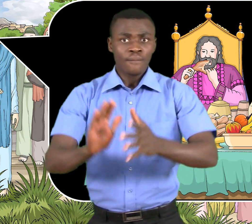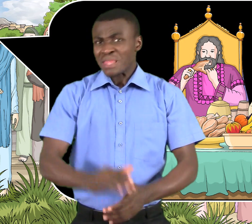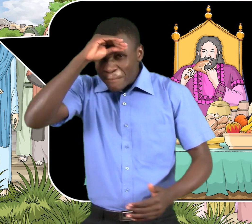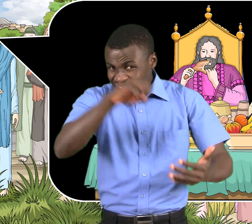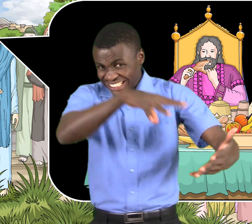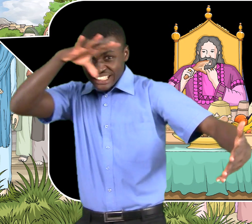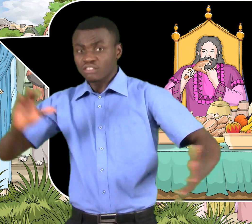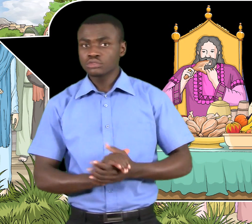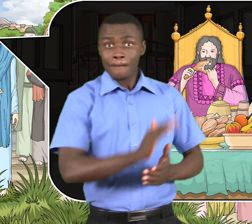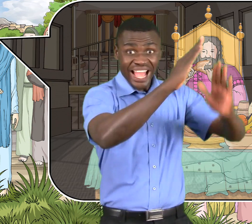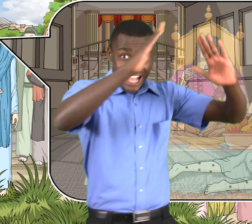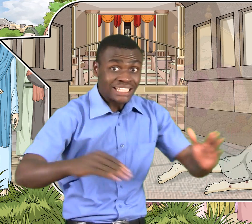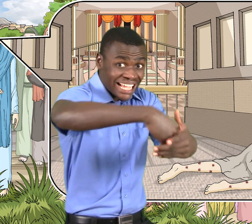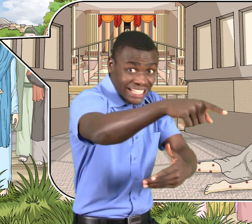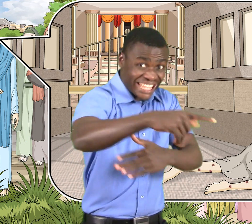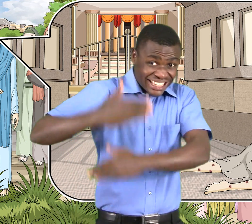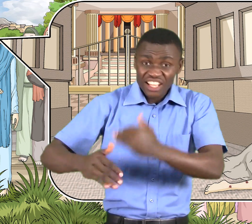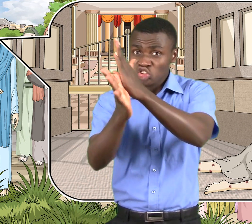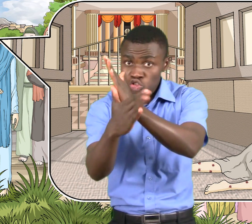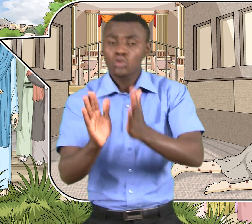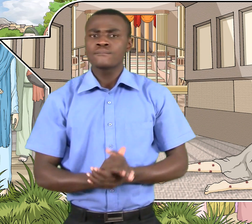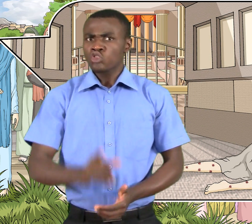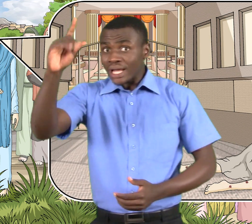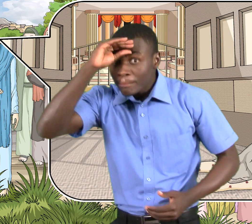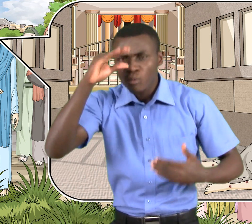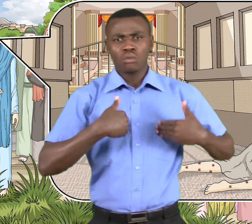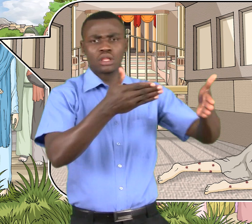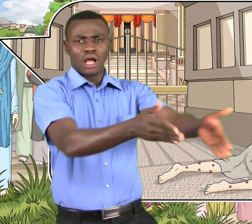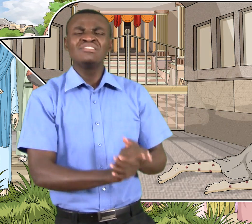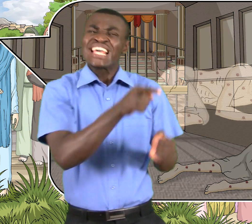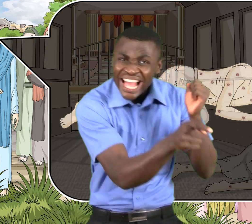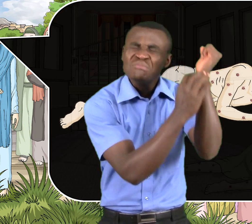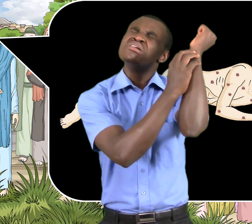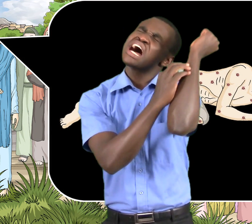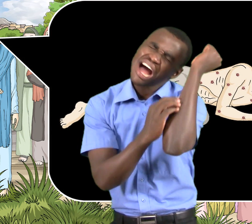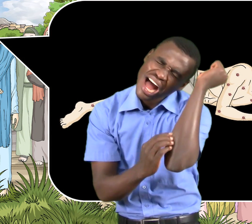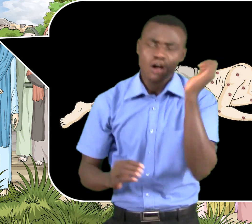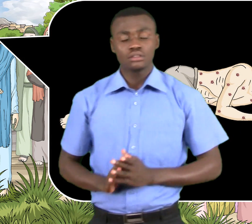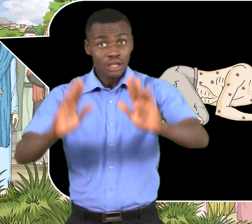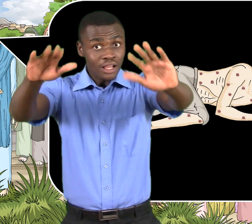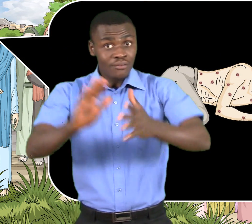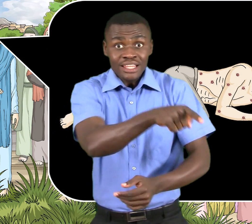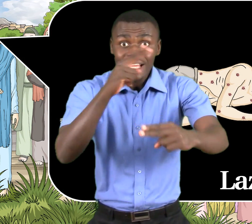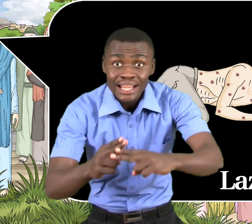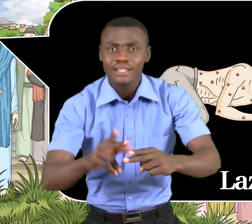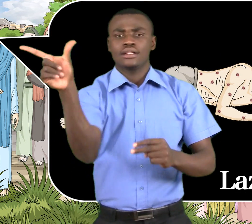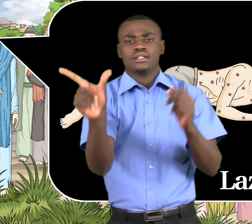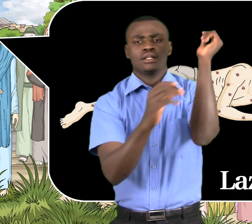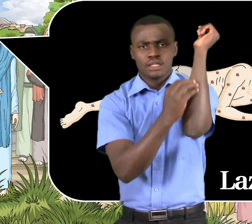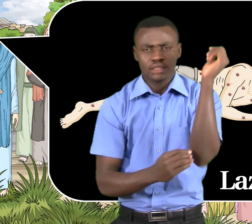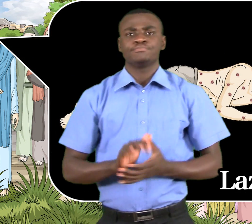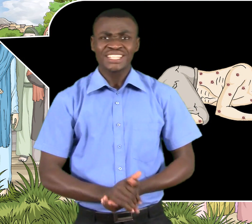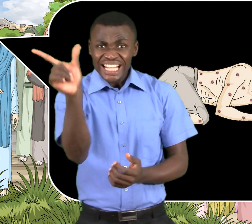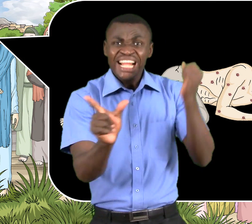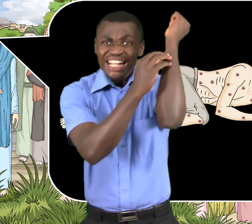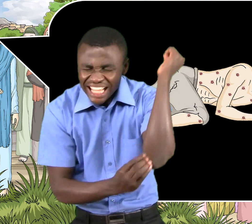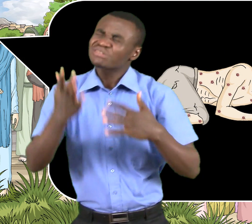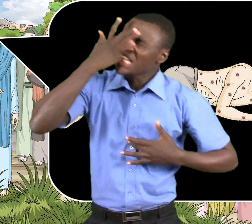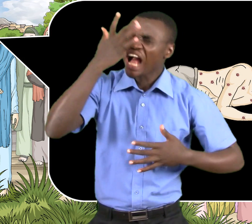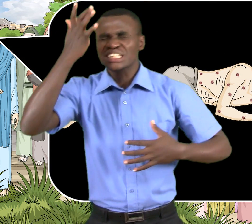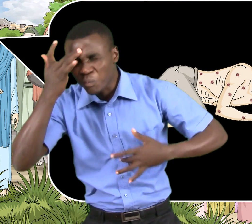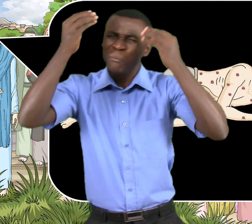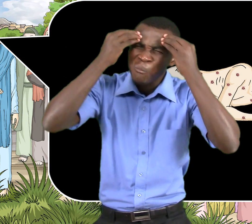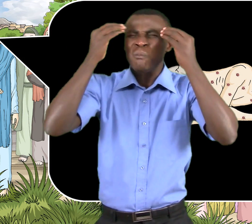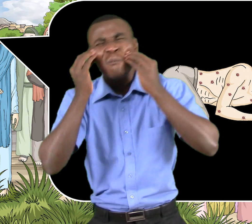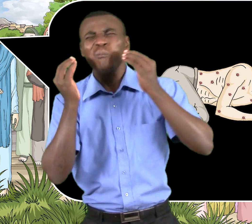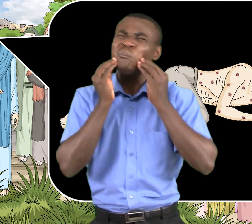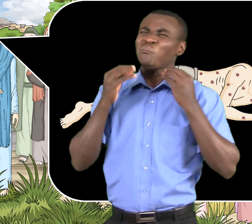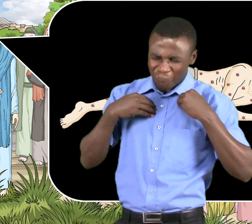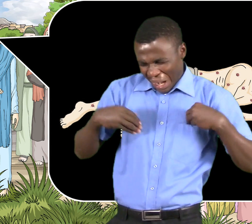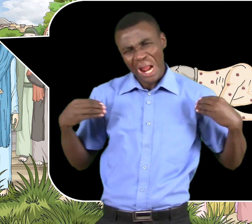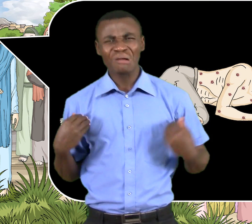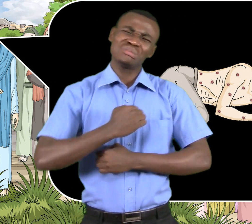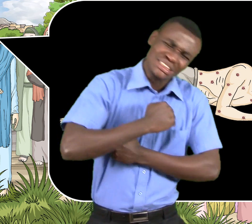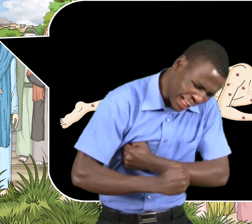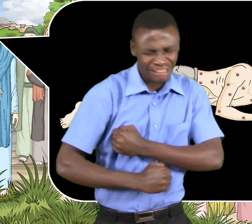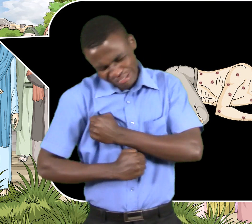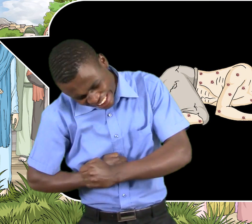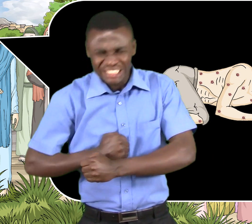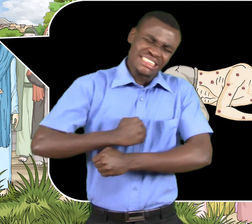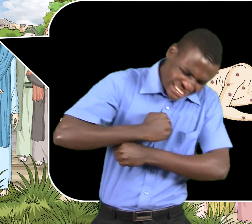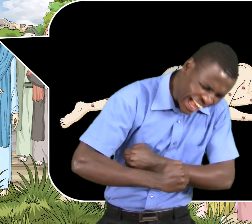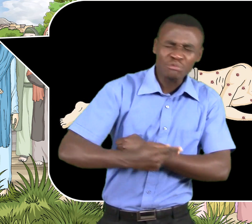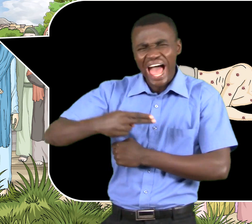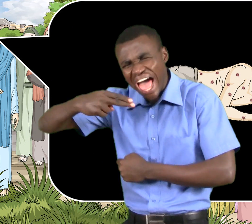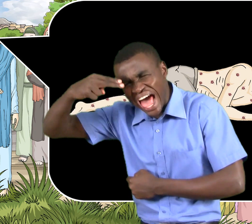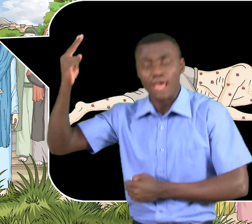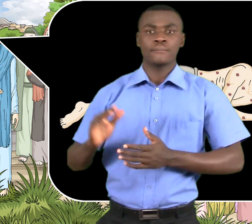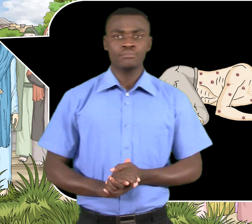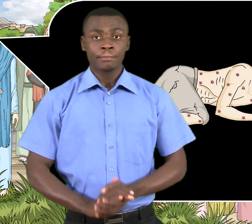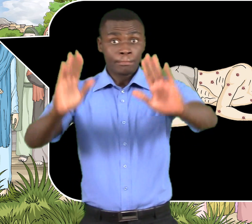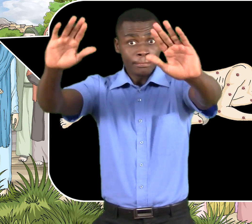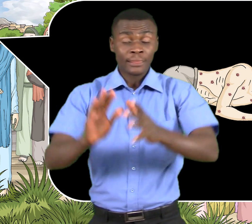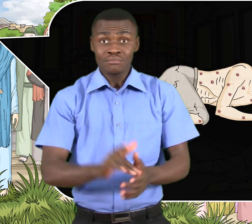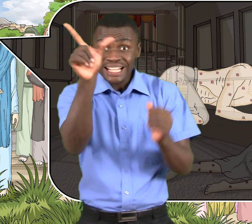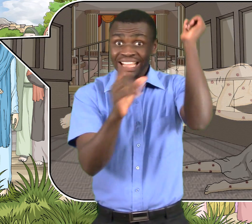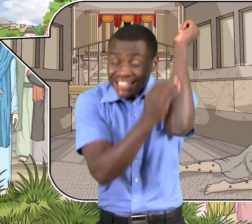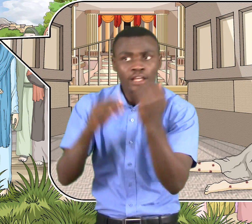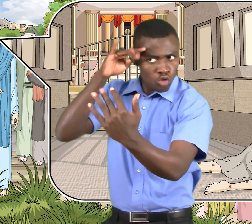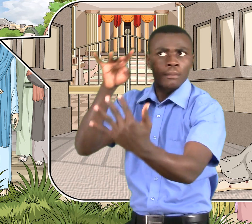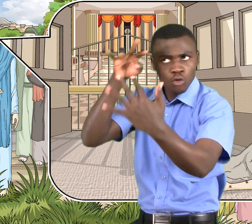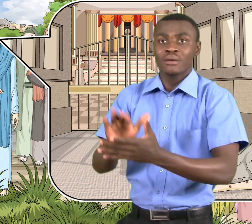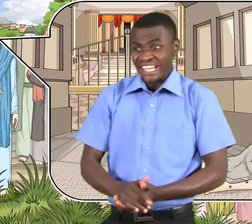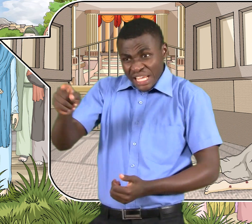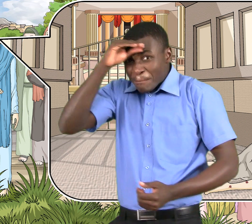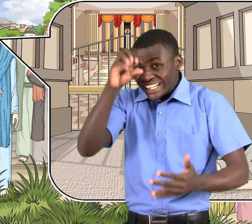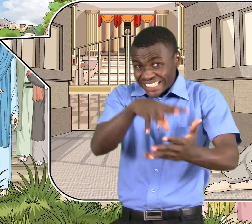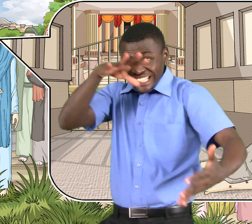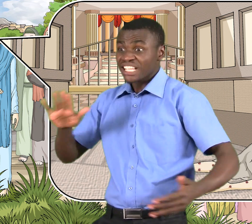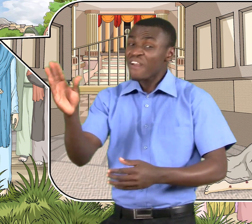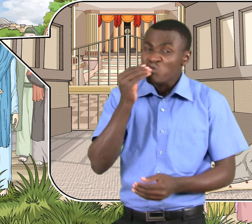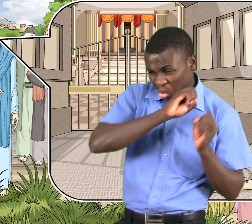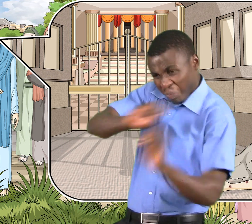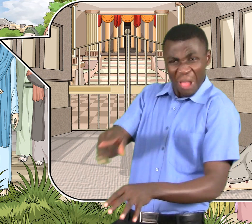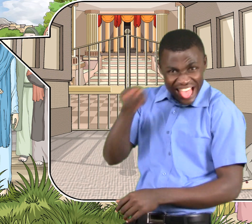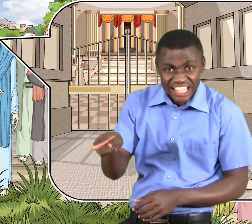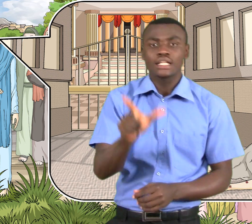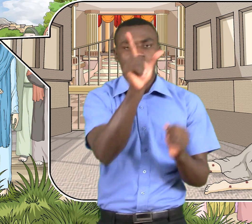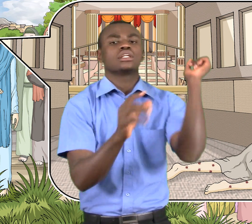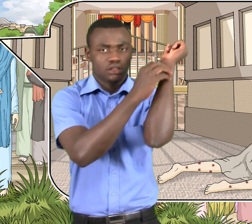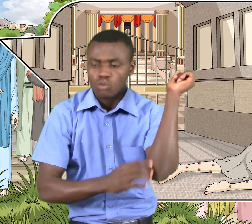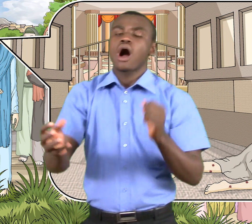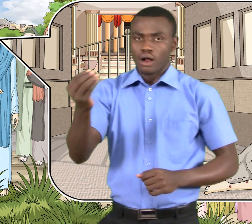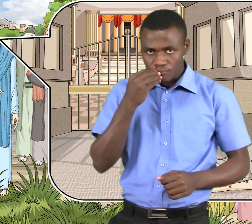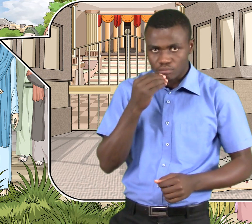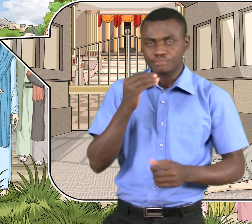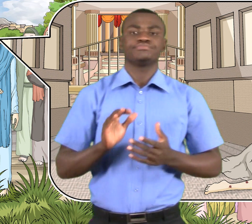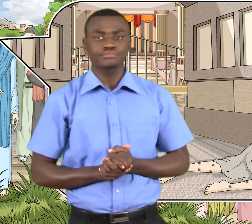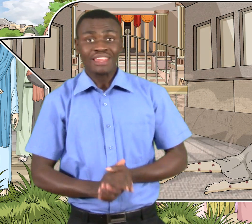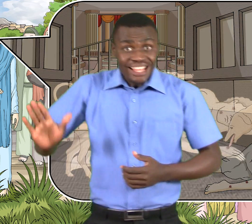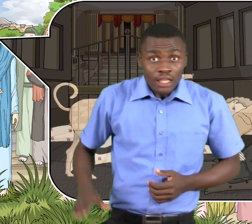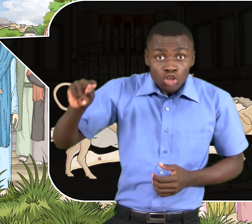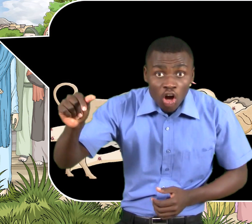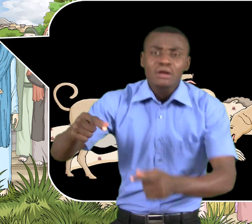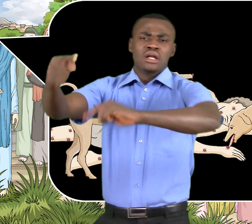And a beggar named Lazarus lay at his gate, covered with sores and longing to be fed with the crumbs that fell from the rich man’s table.